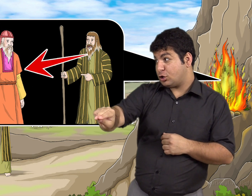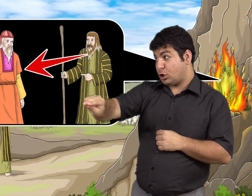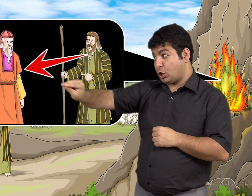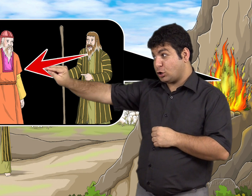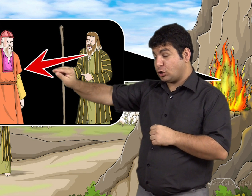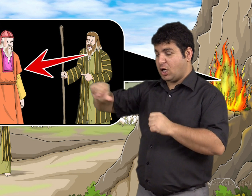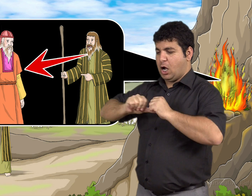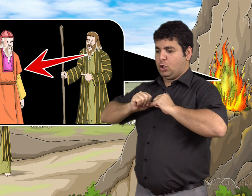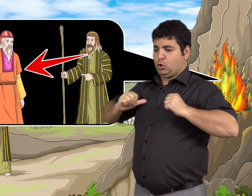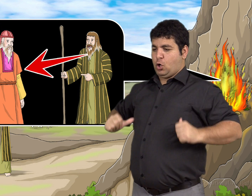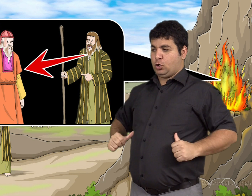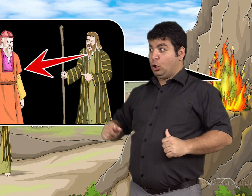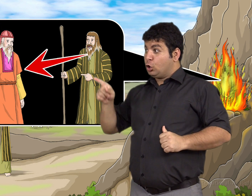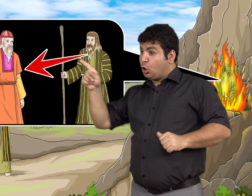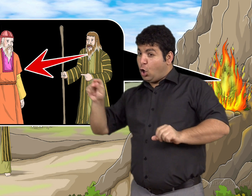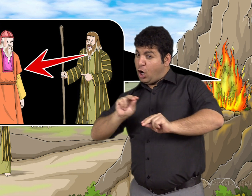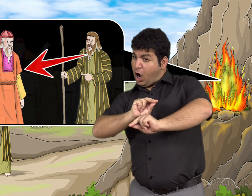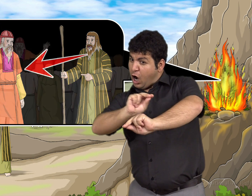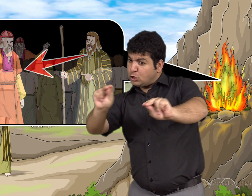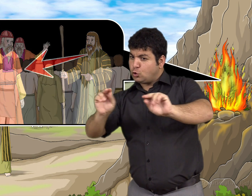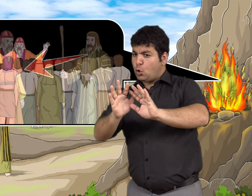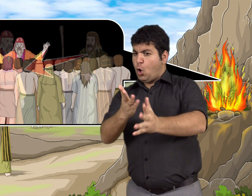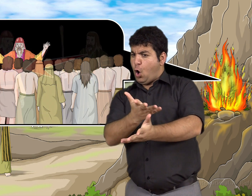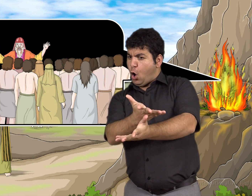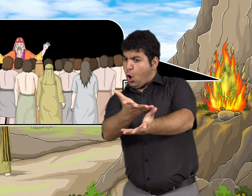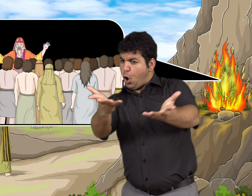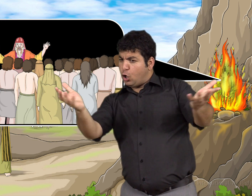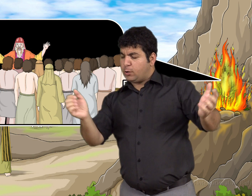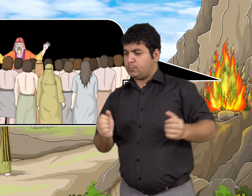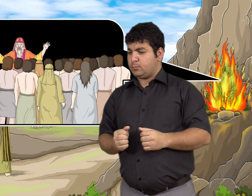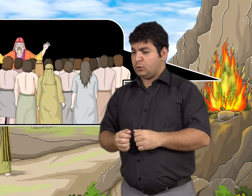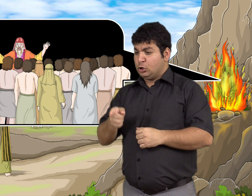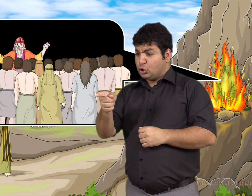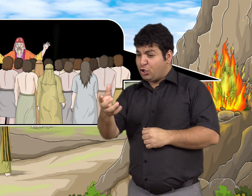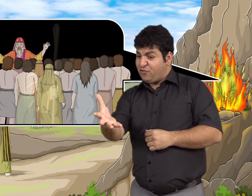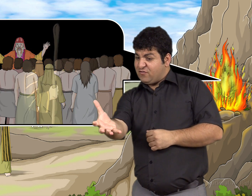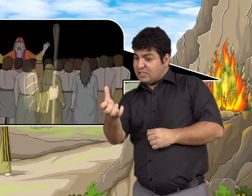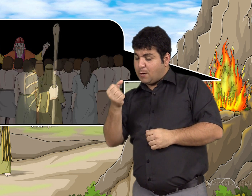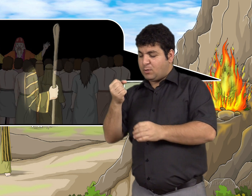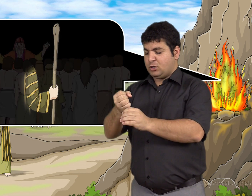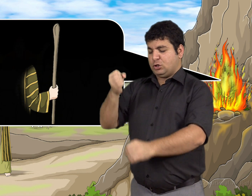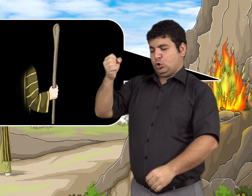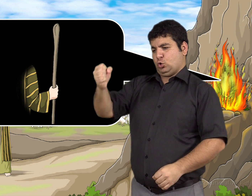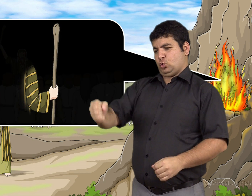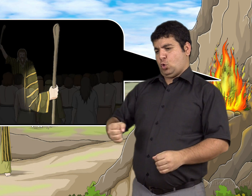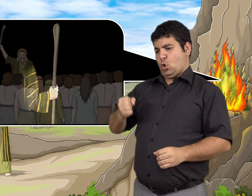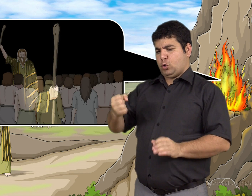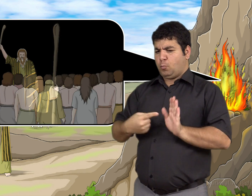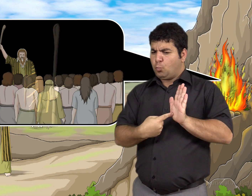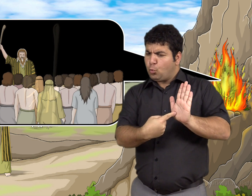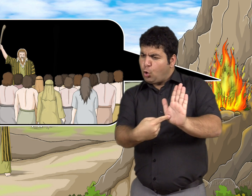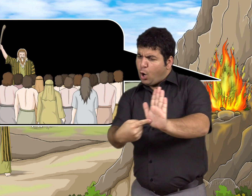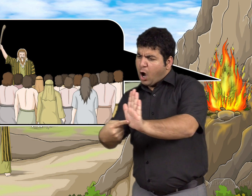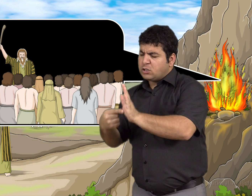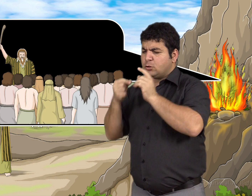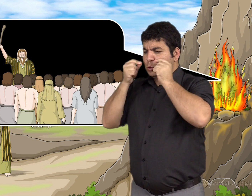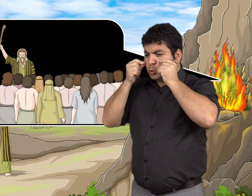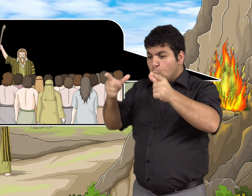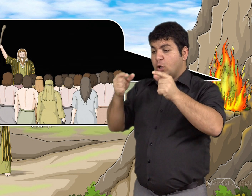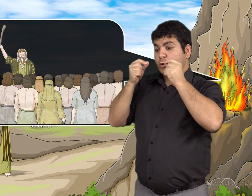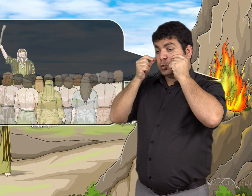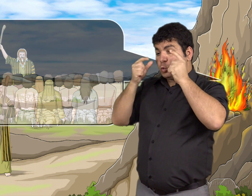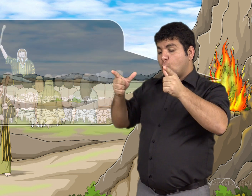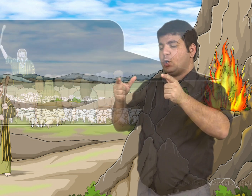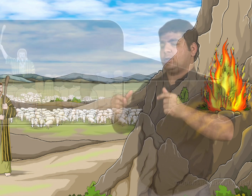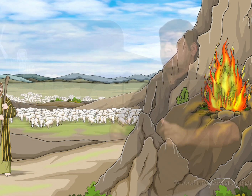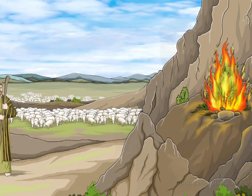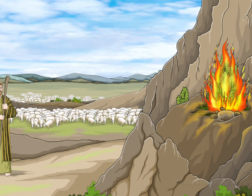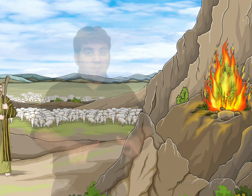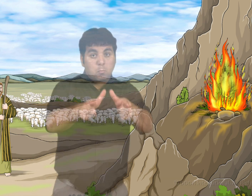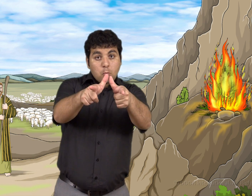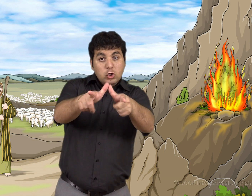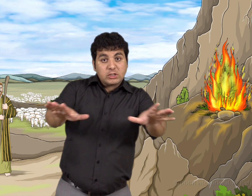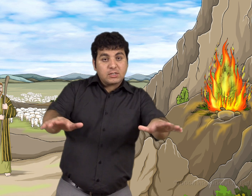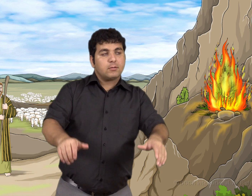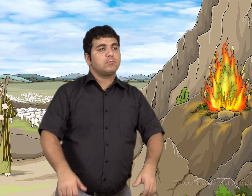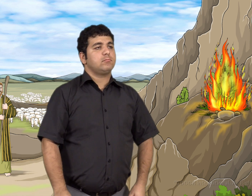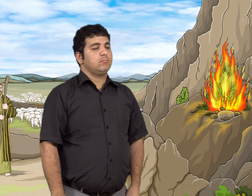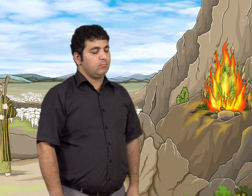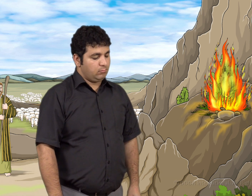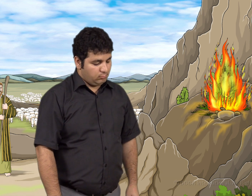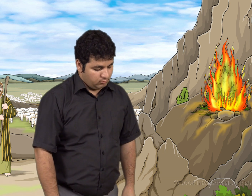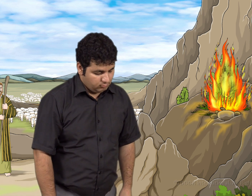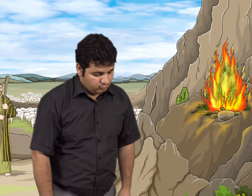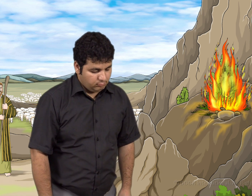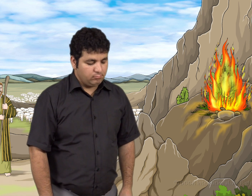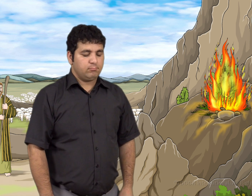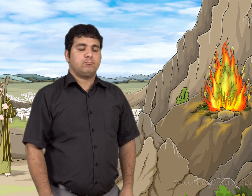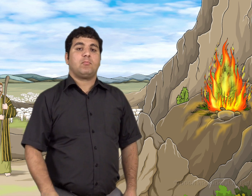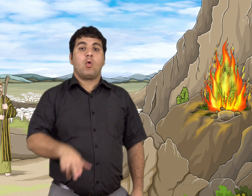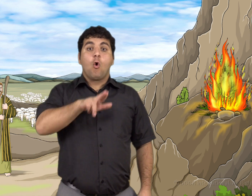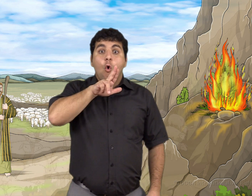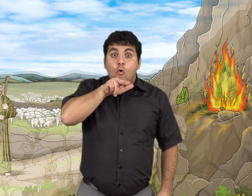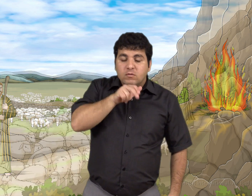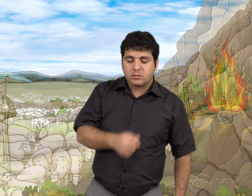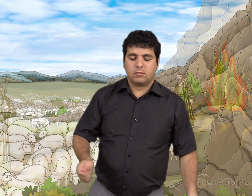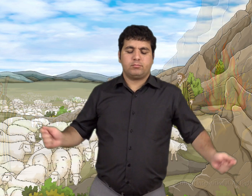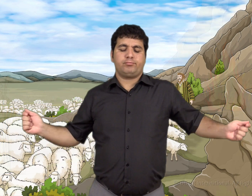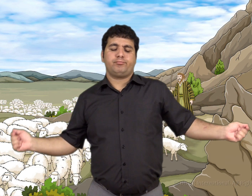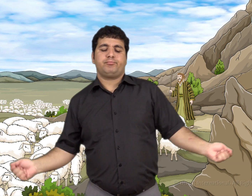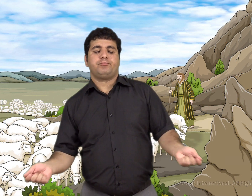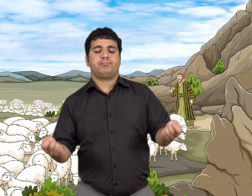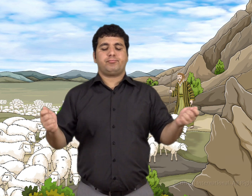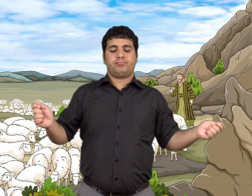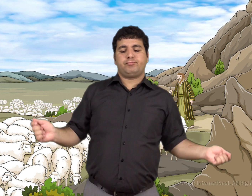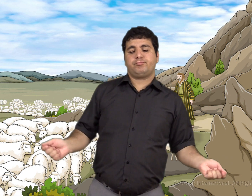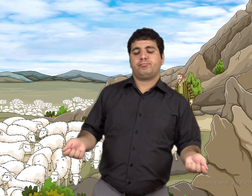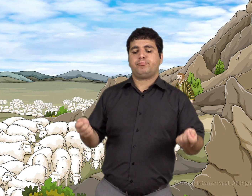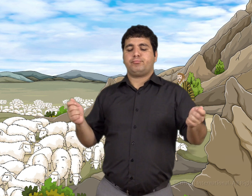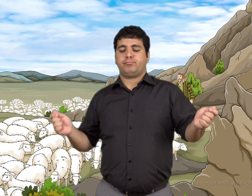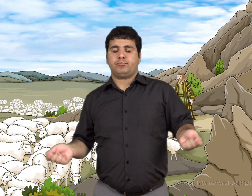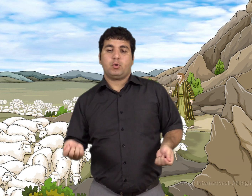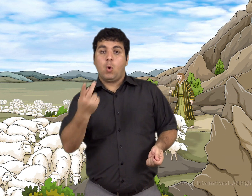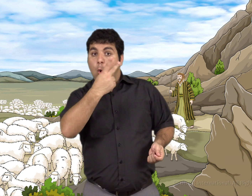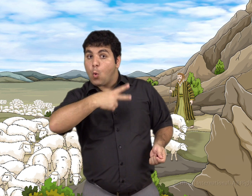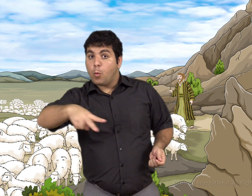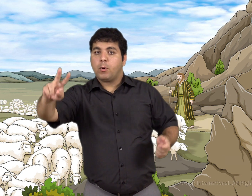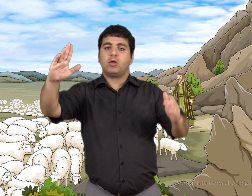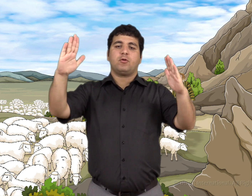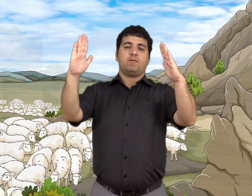He will speak to the people for you. He will be your spokesman, and it will be as if you were God to him. But take this staff in your hand so you can perform signs with it.”